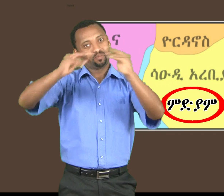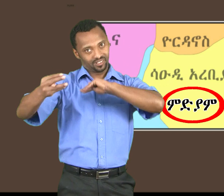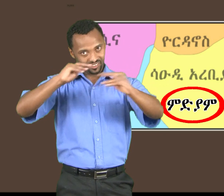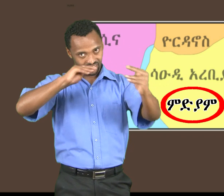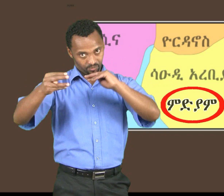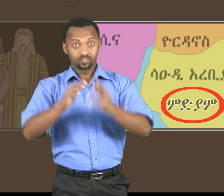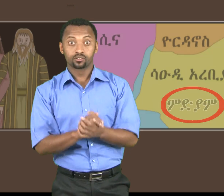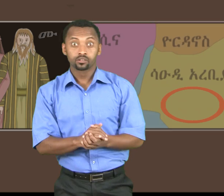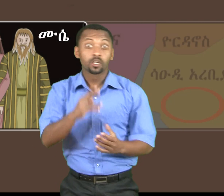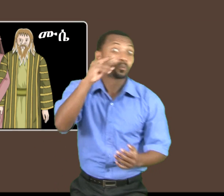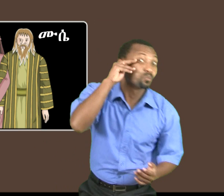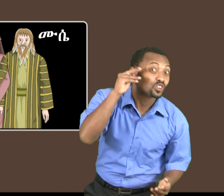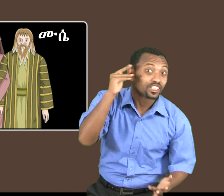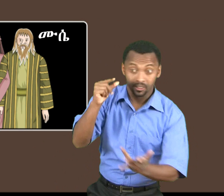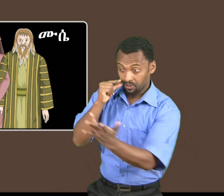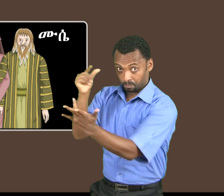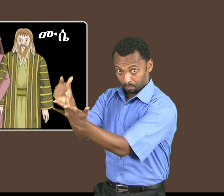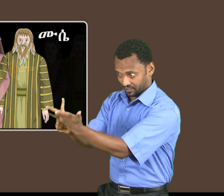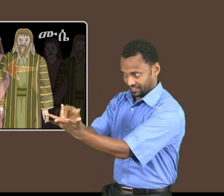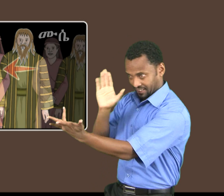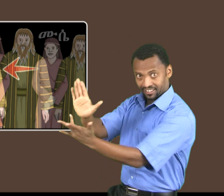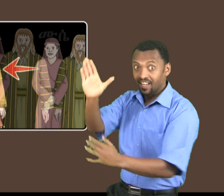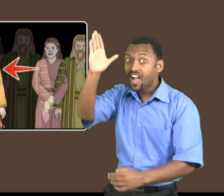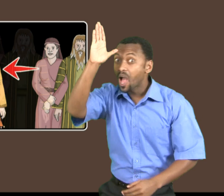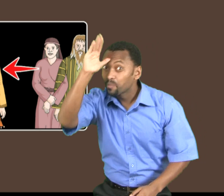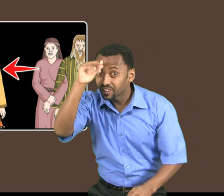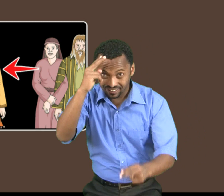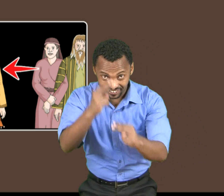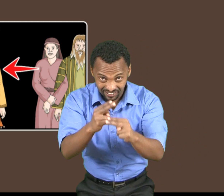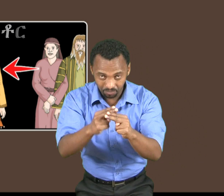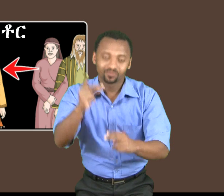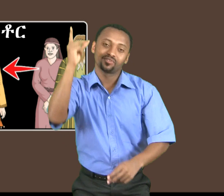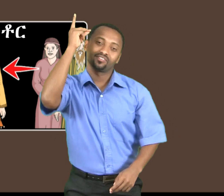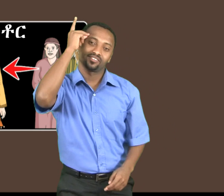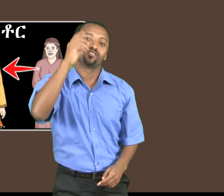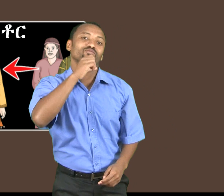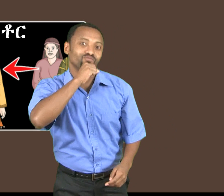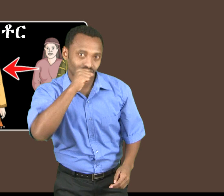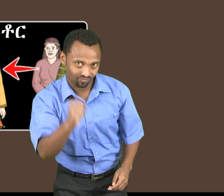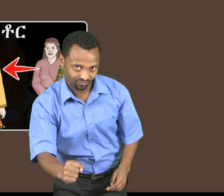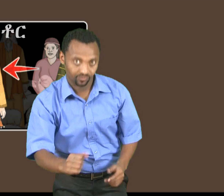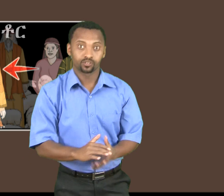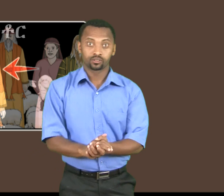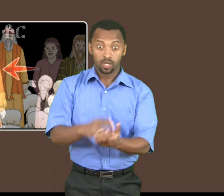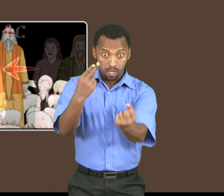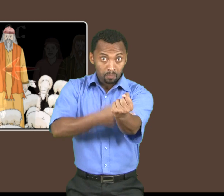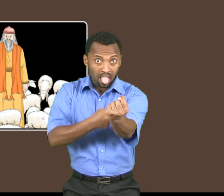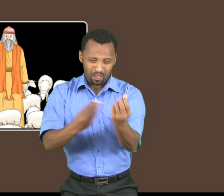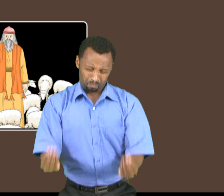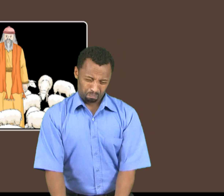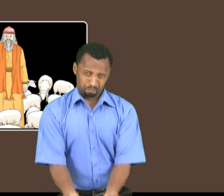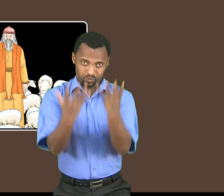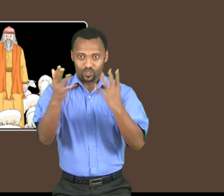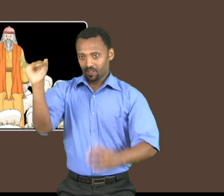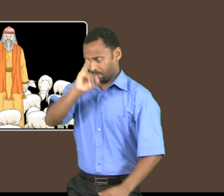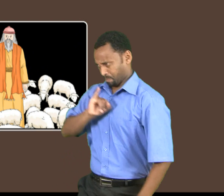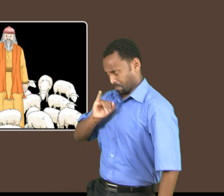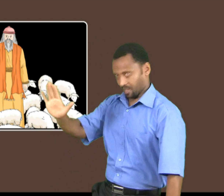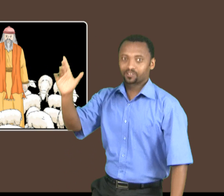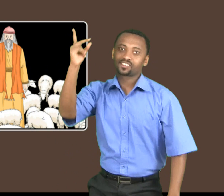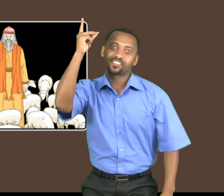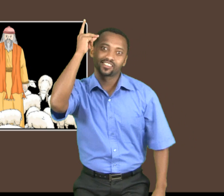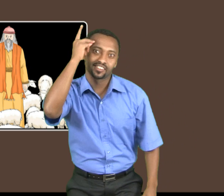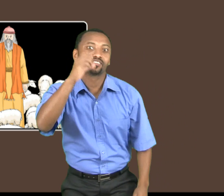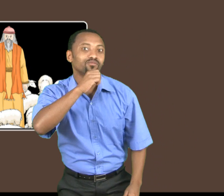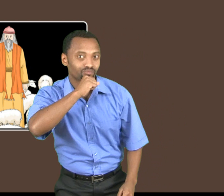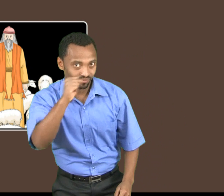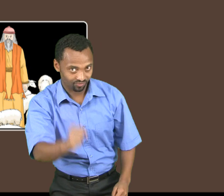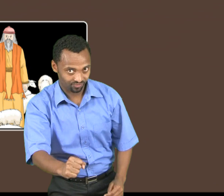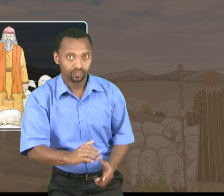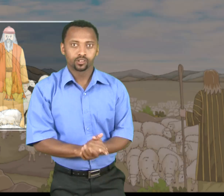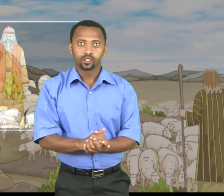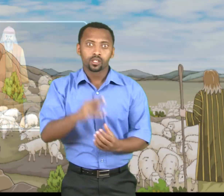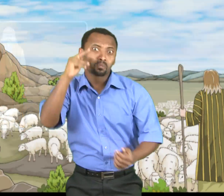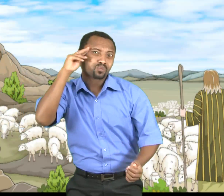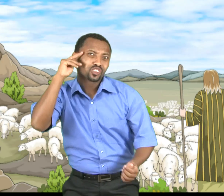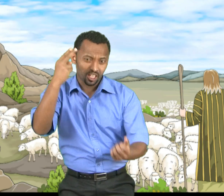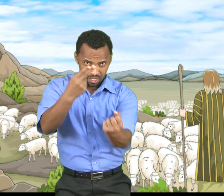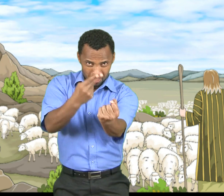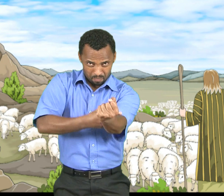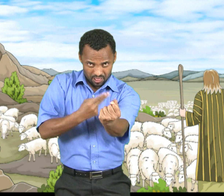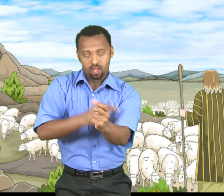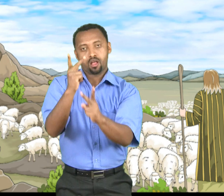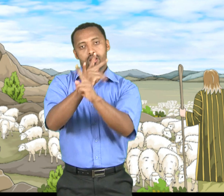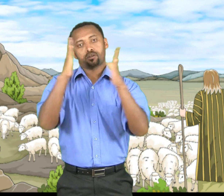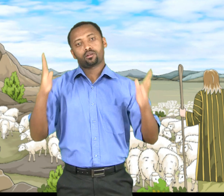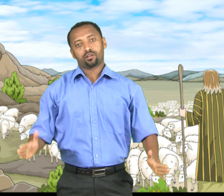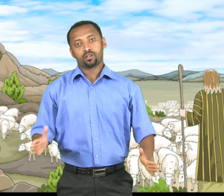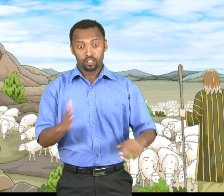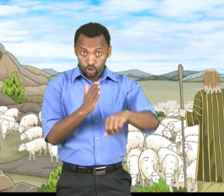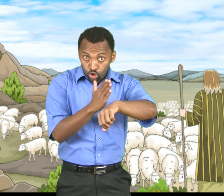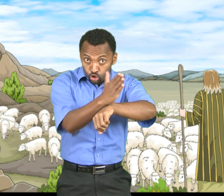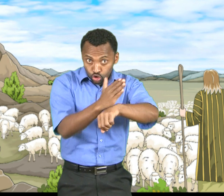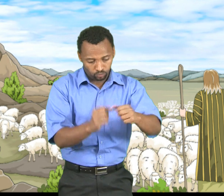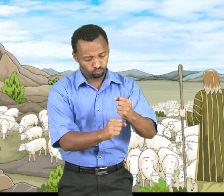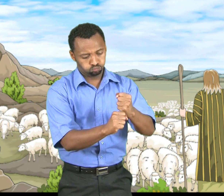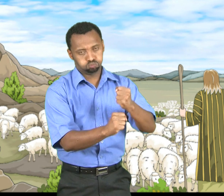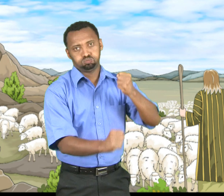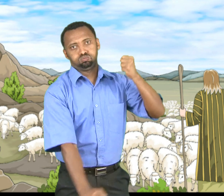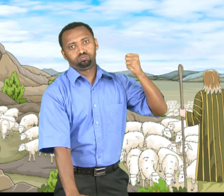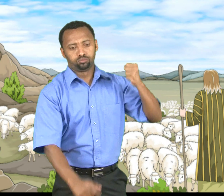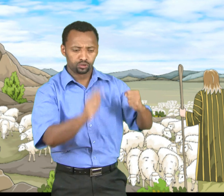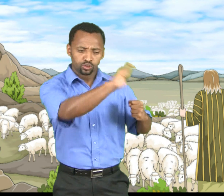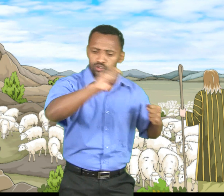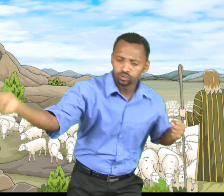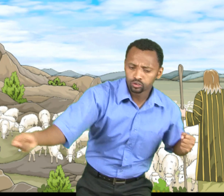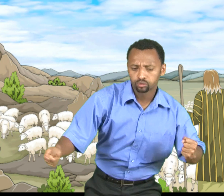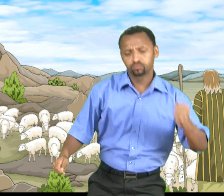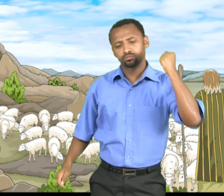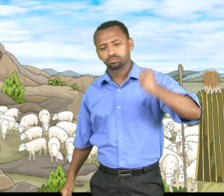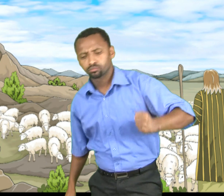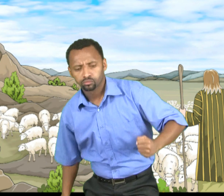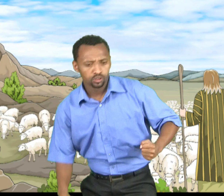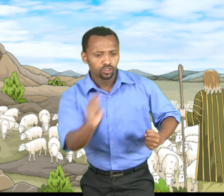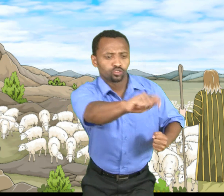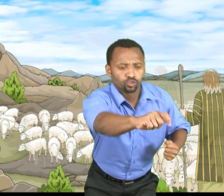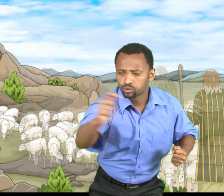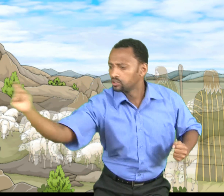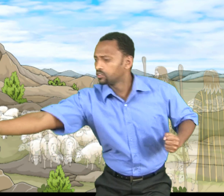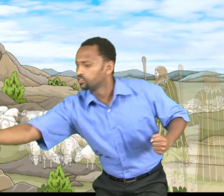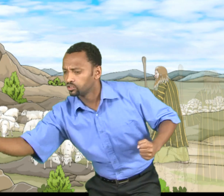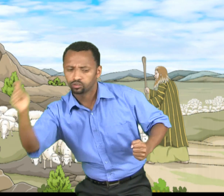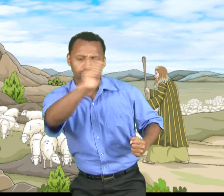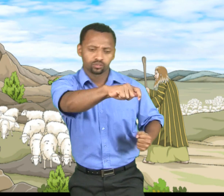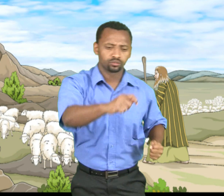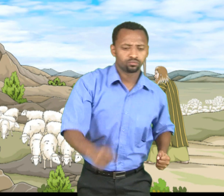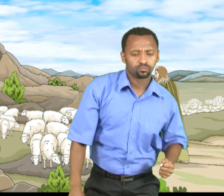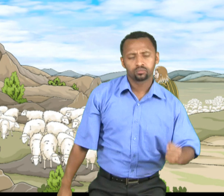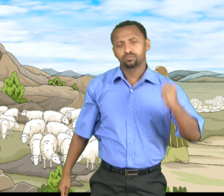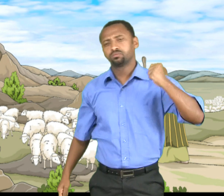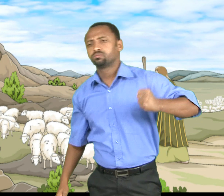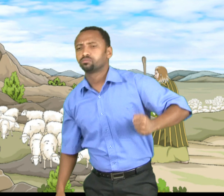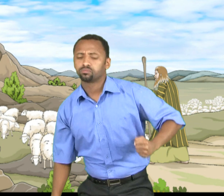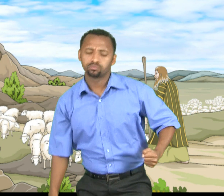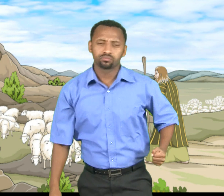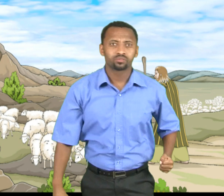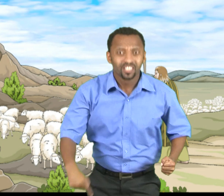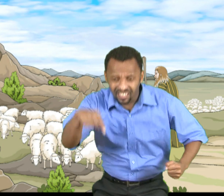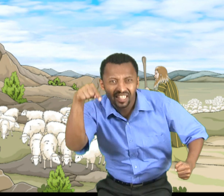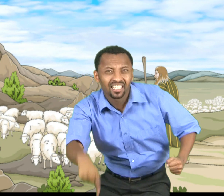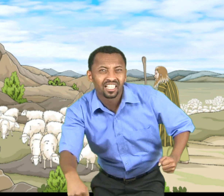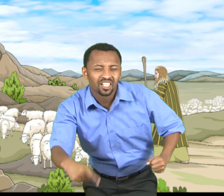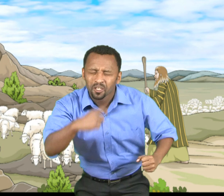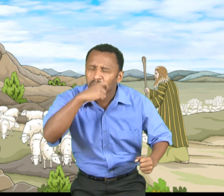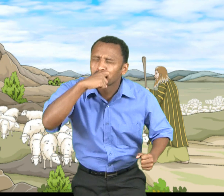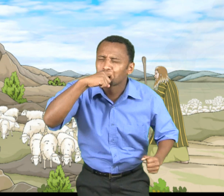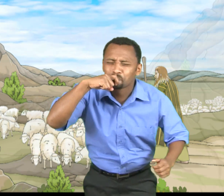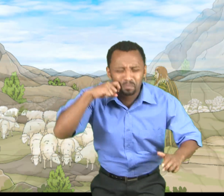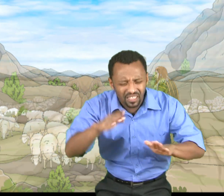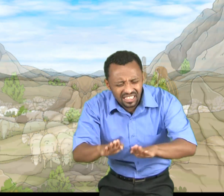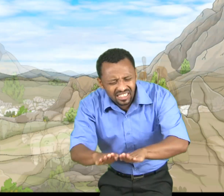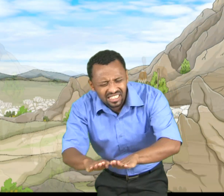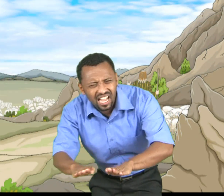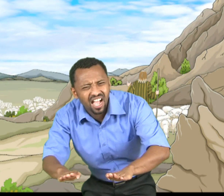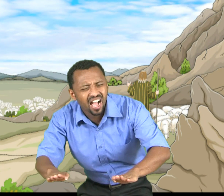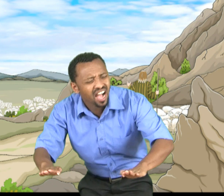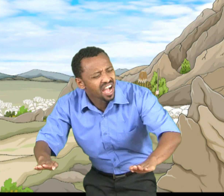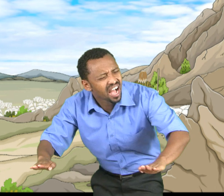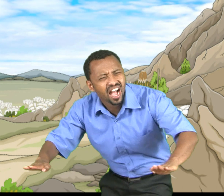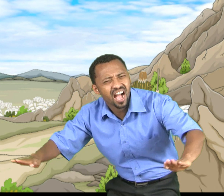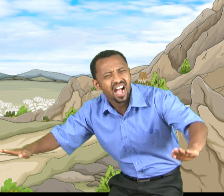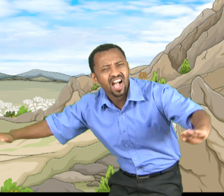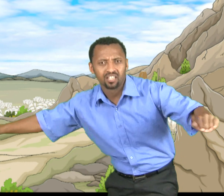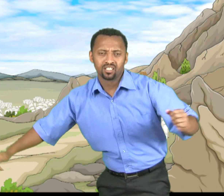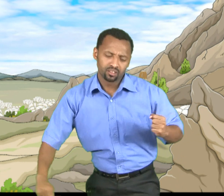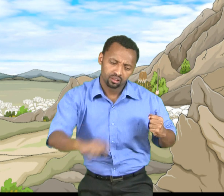Meanwhile, Moses was shepherding the flock of his father-in-law Jethro, the priest of Midian.